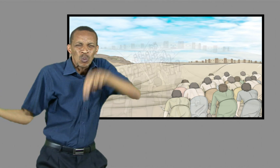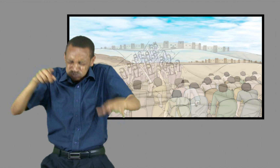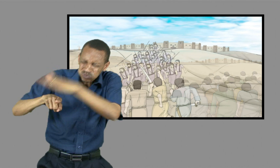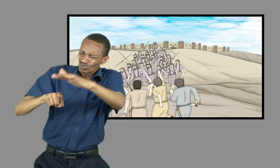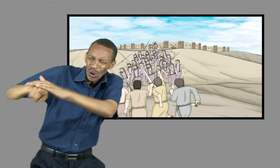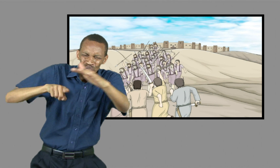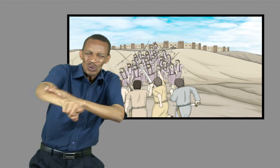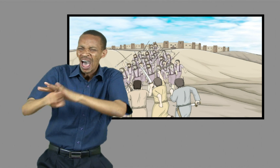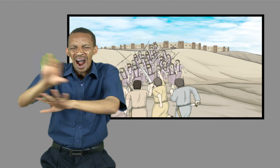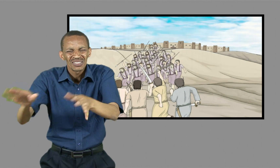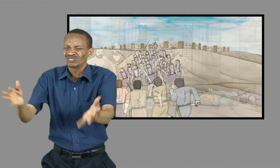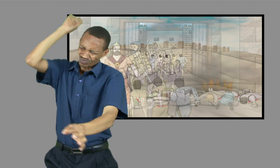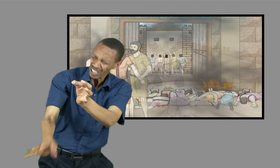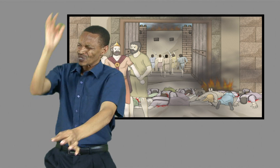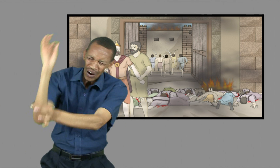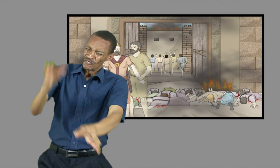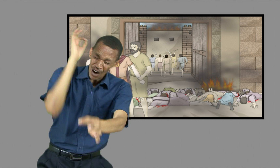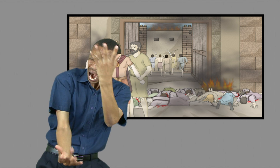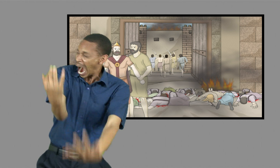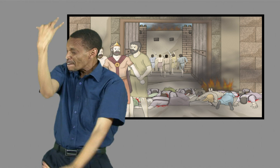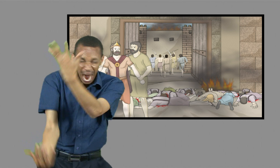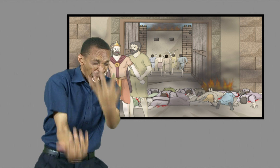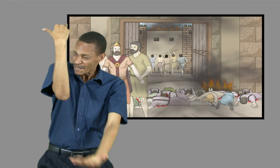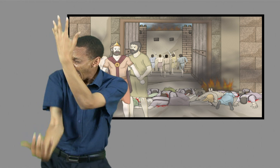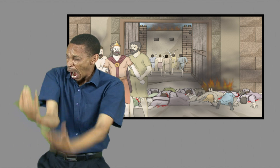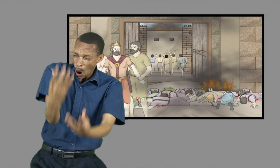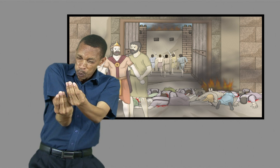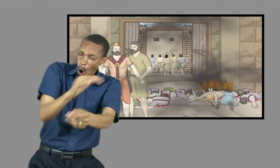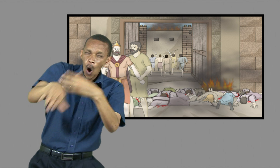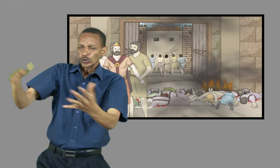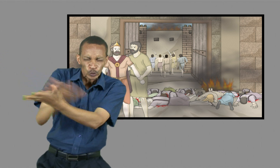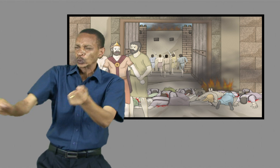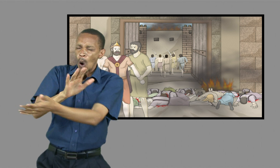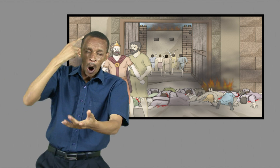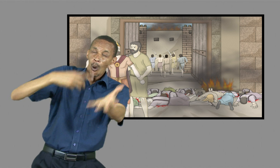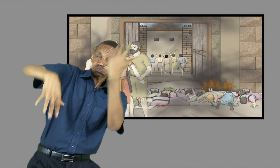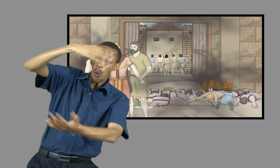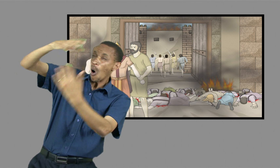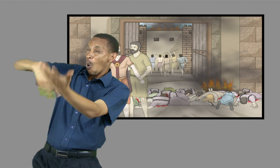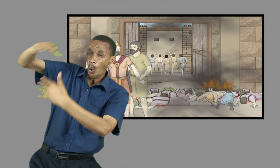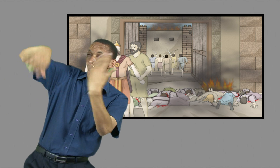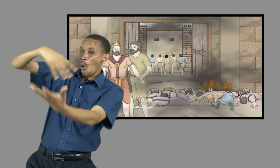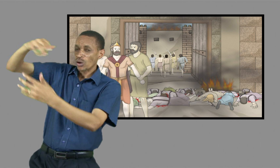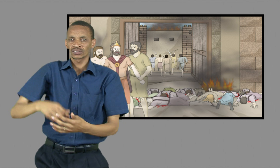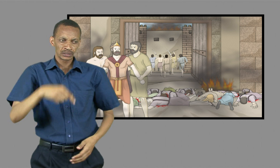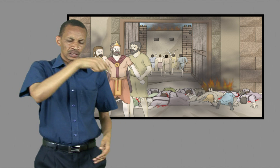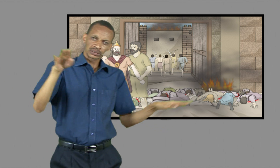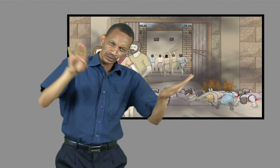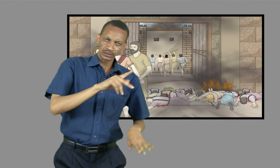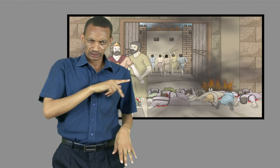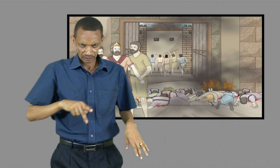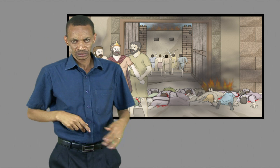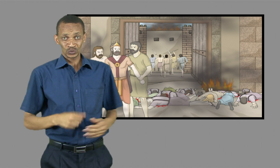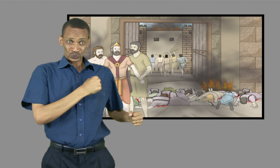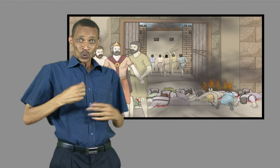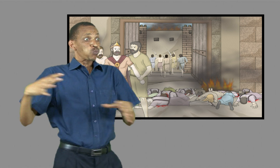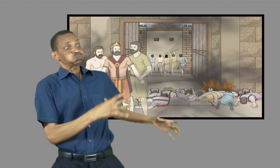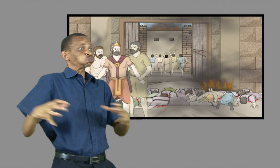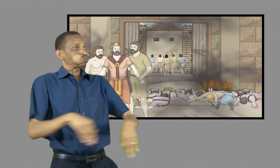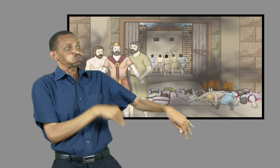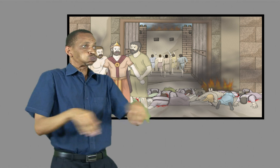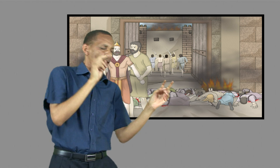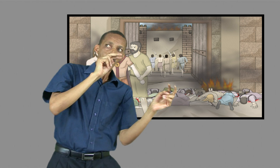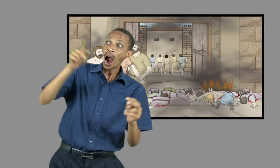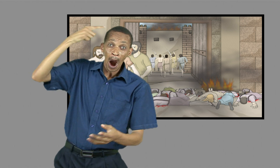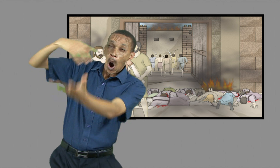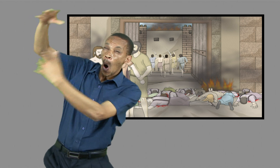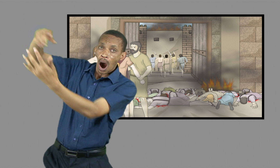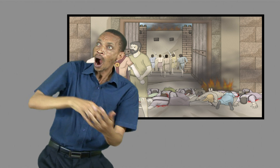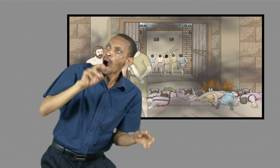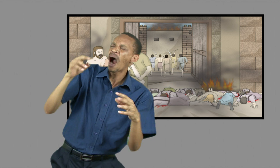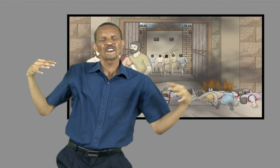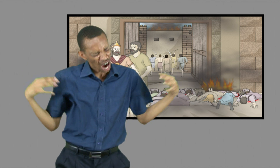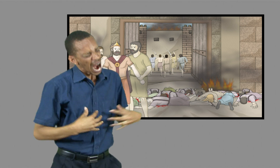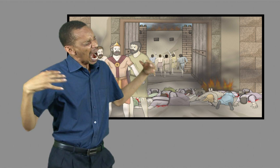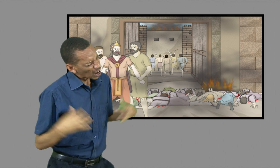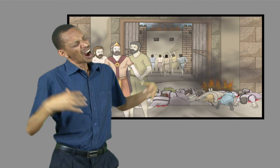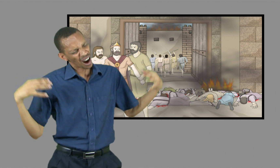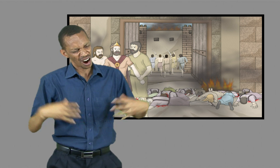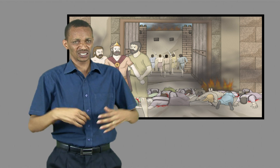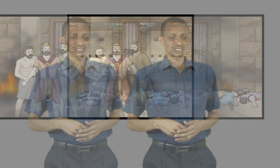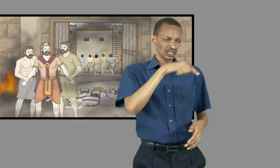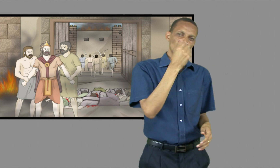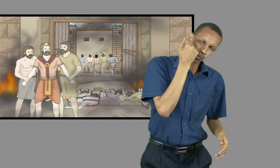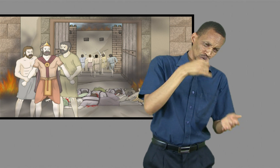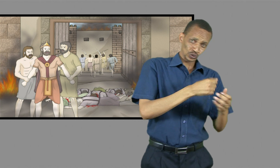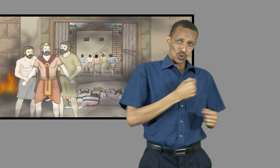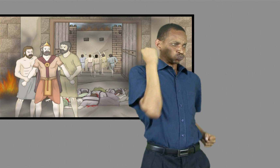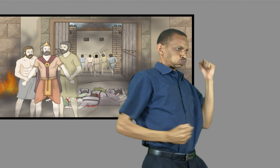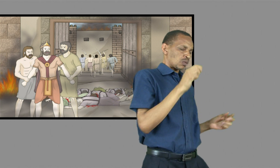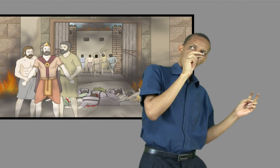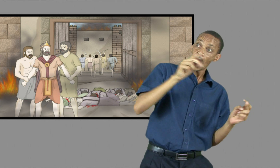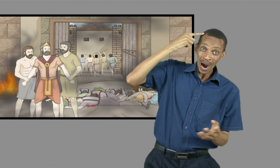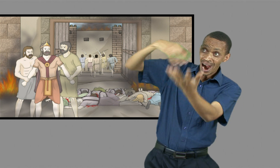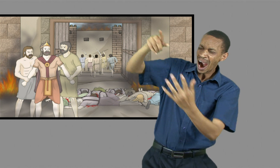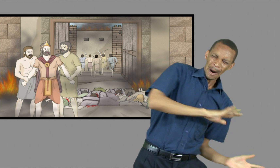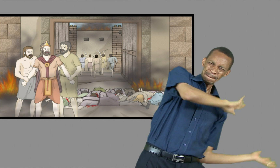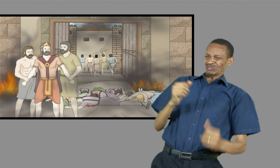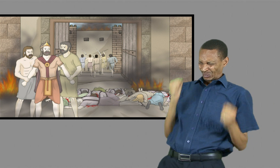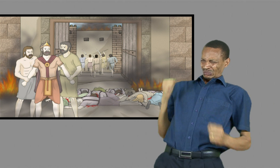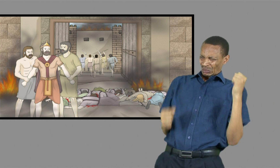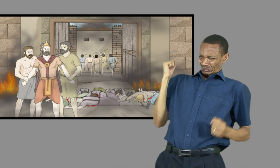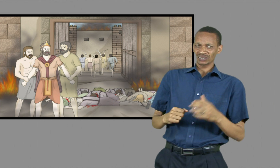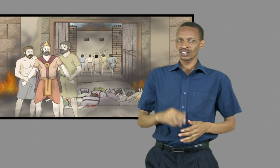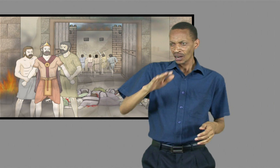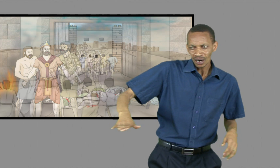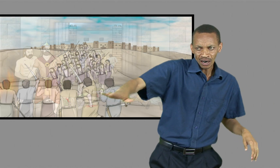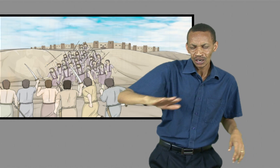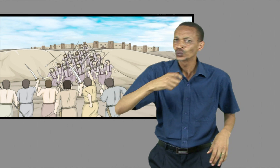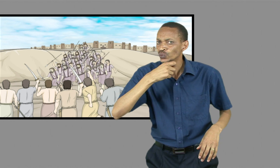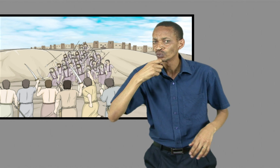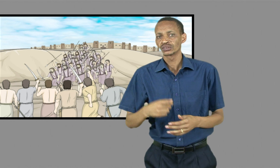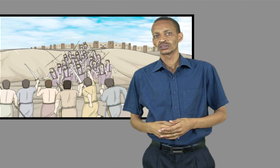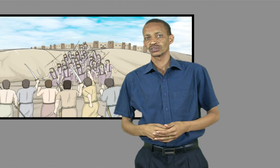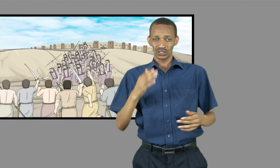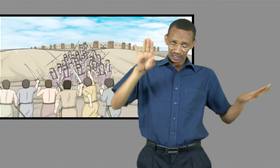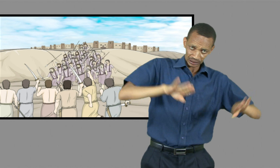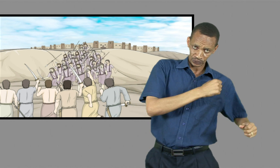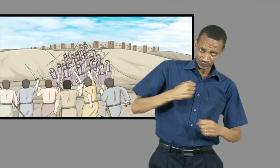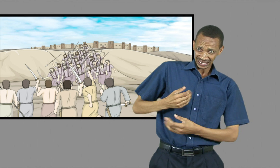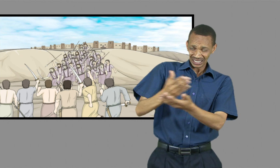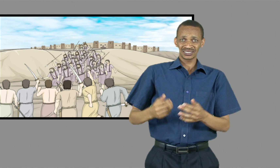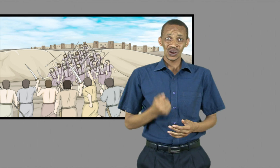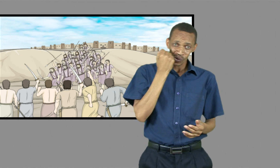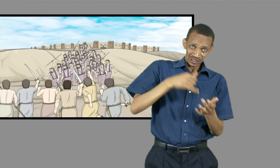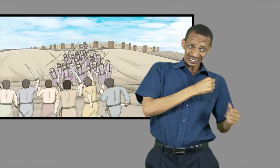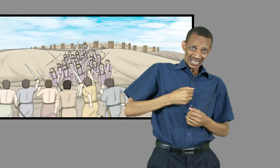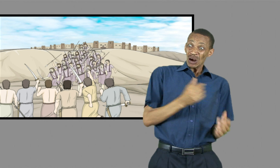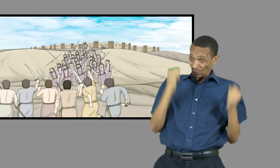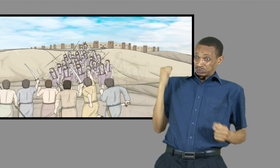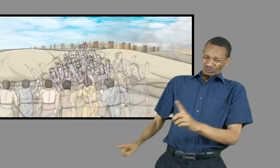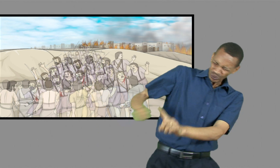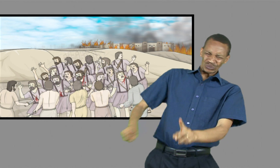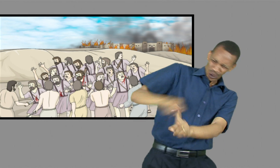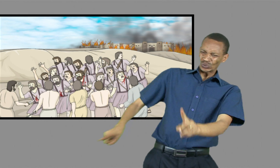They rushed forward, entered the city, captured it, and immediately set it on fire.